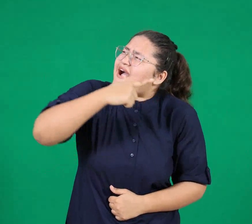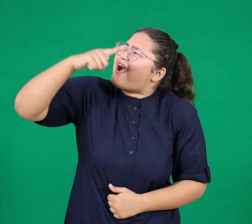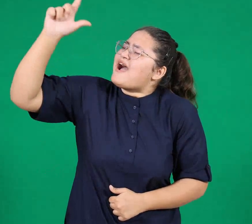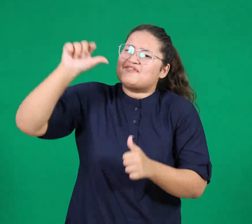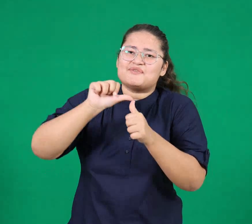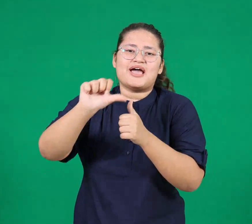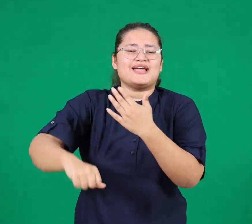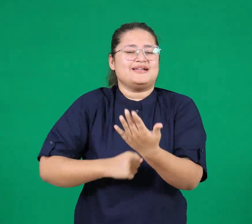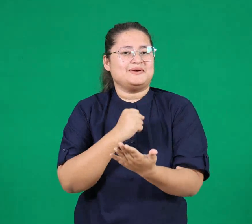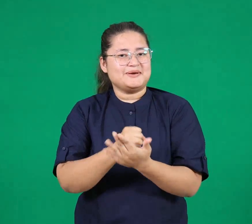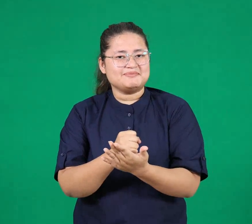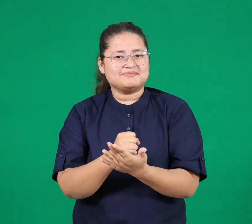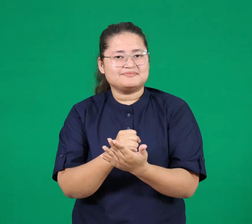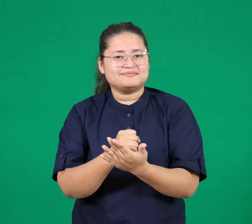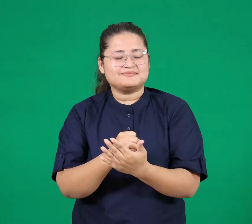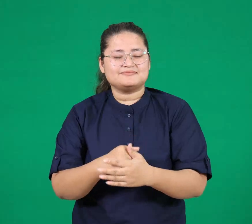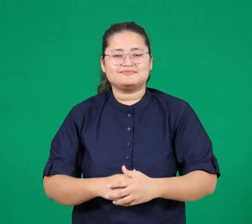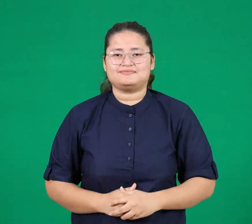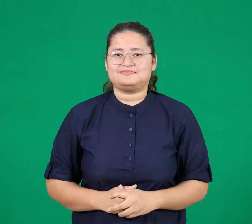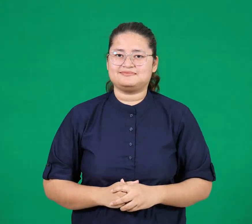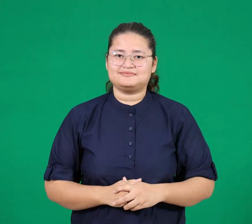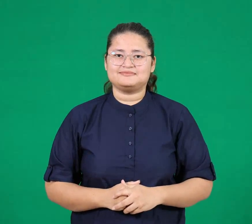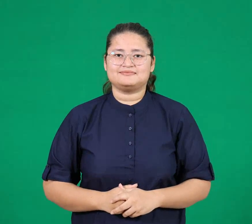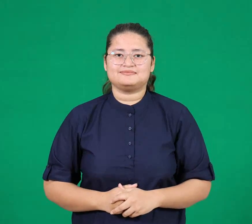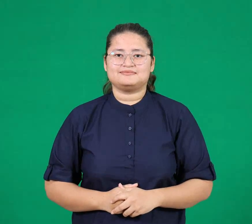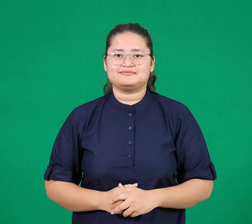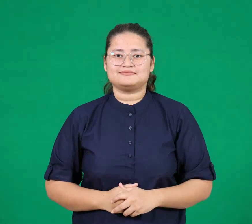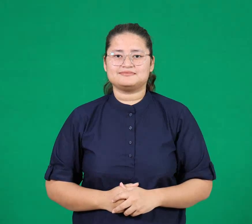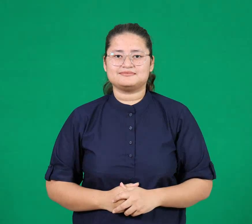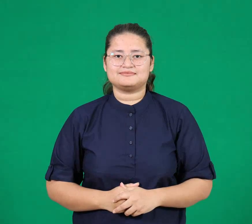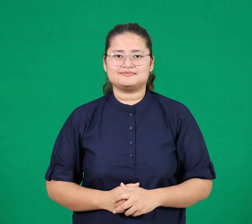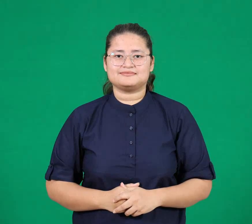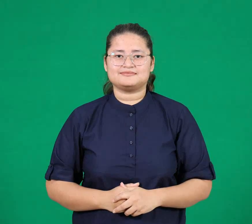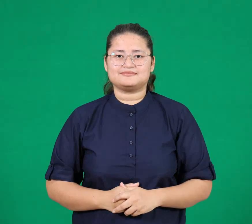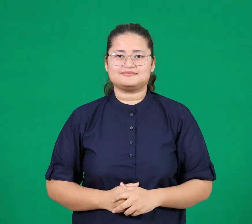Amen.